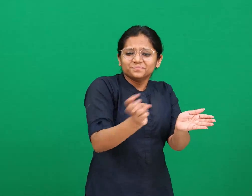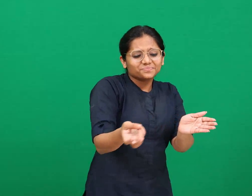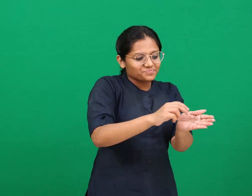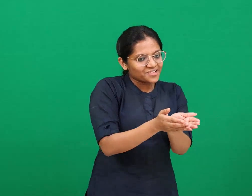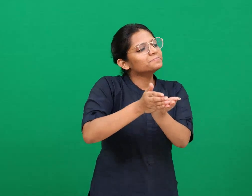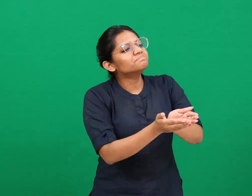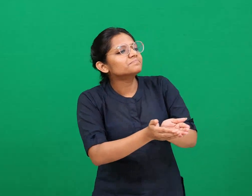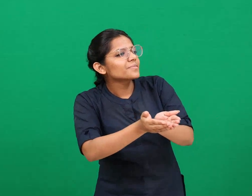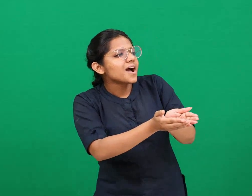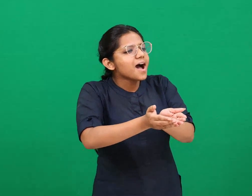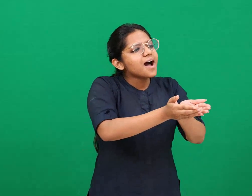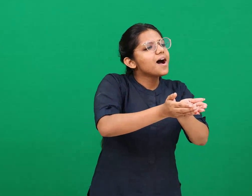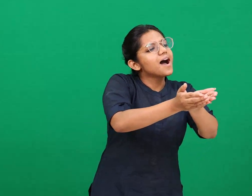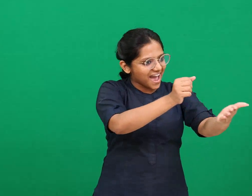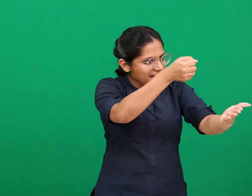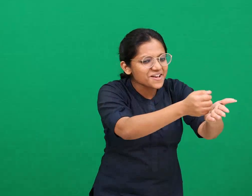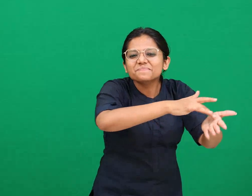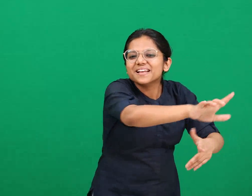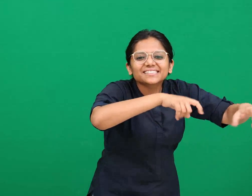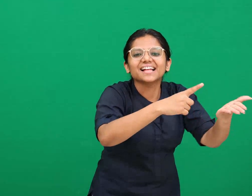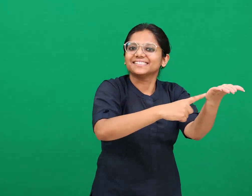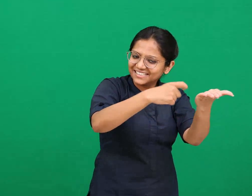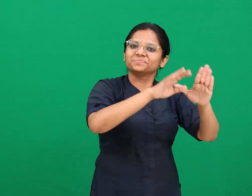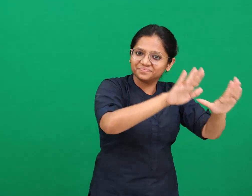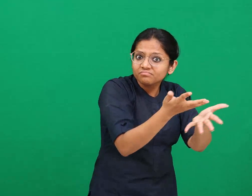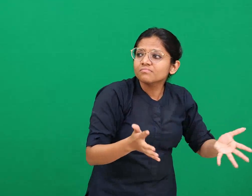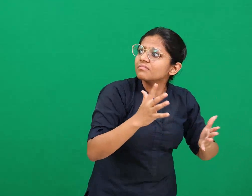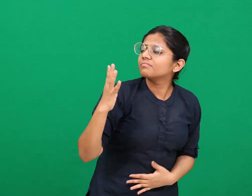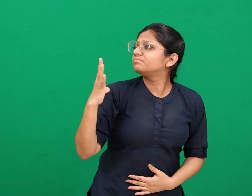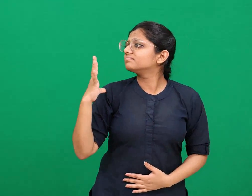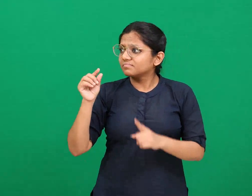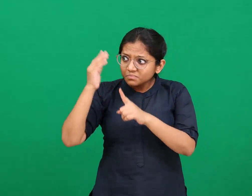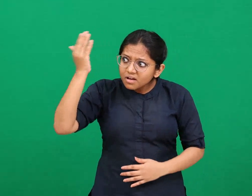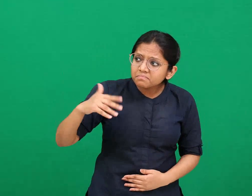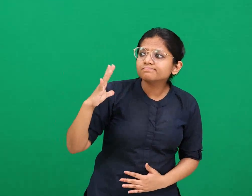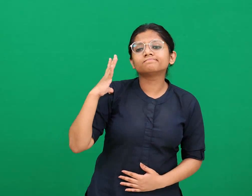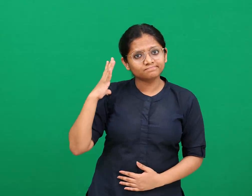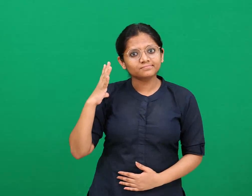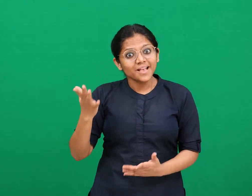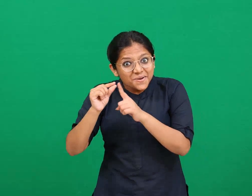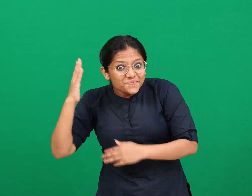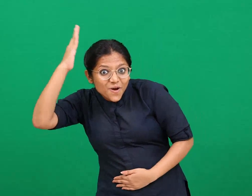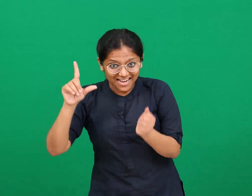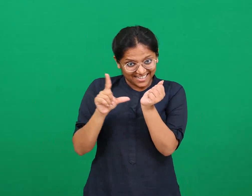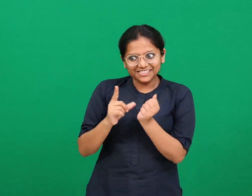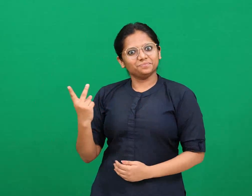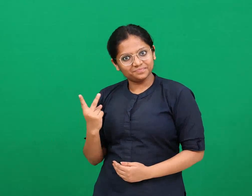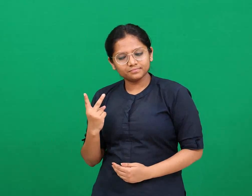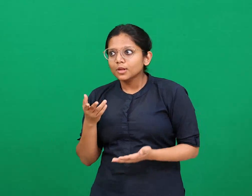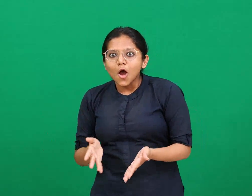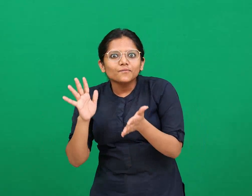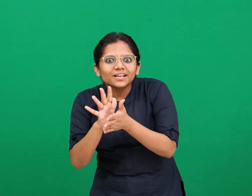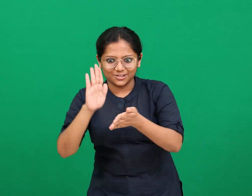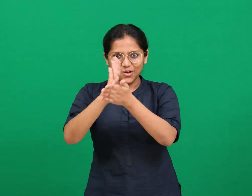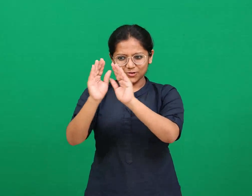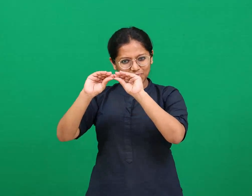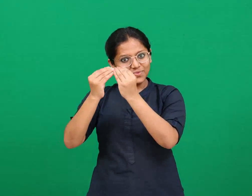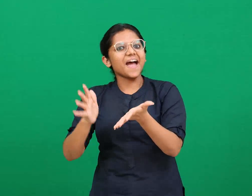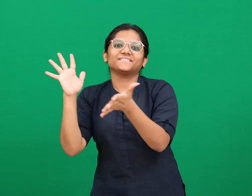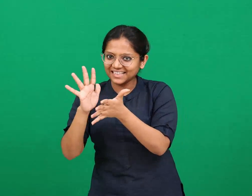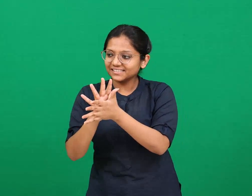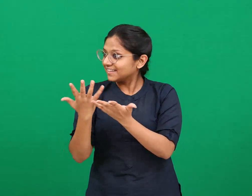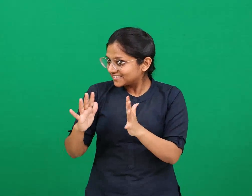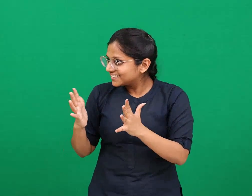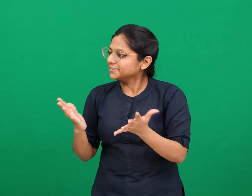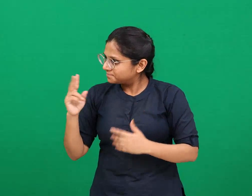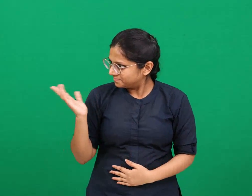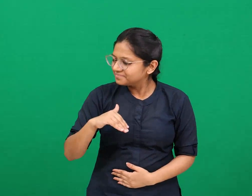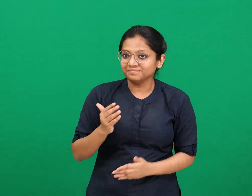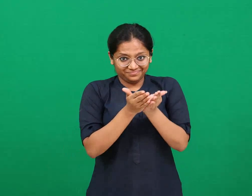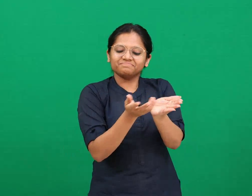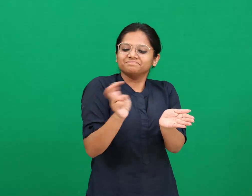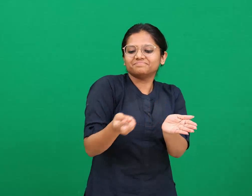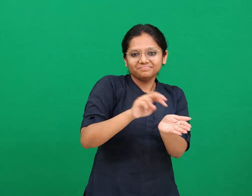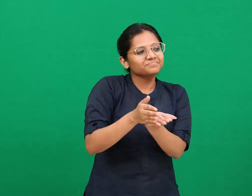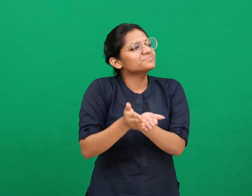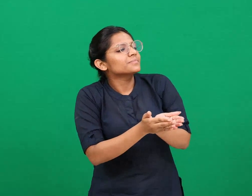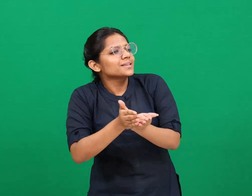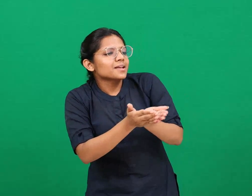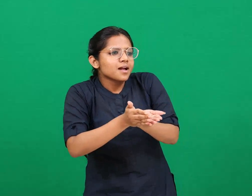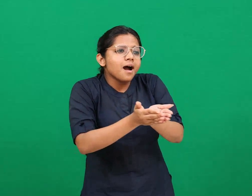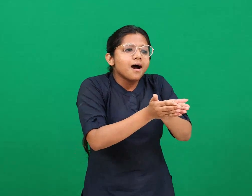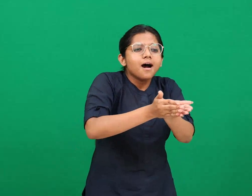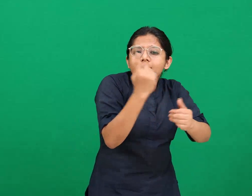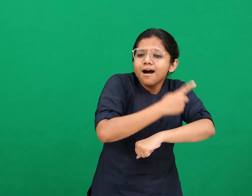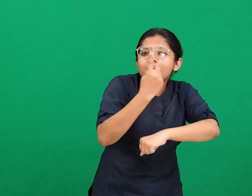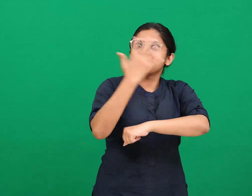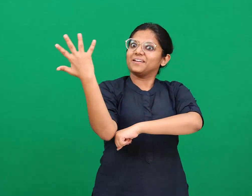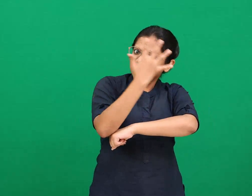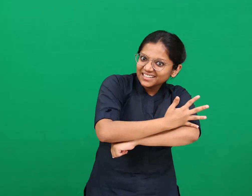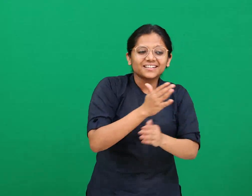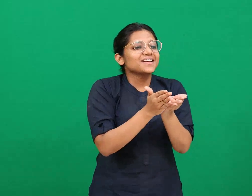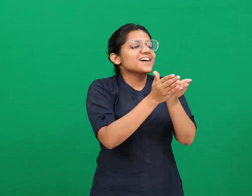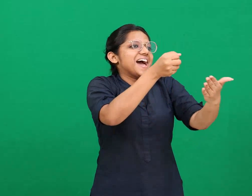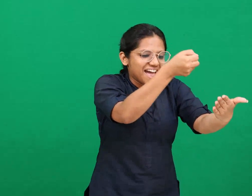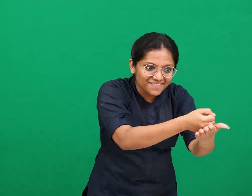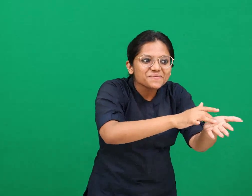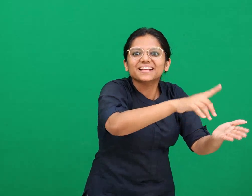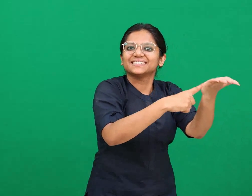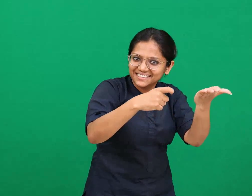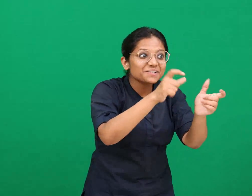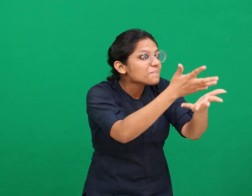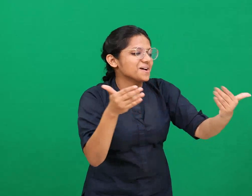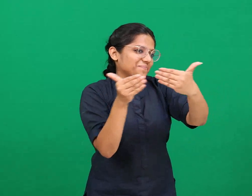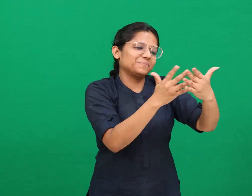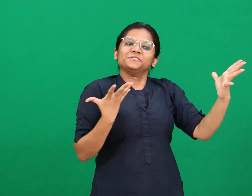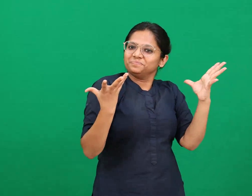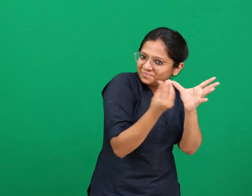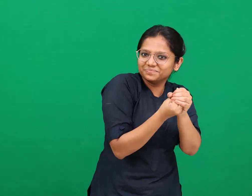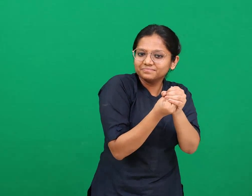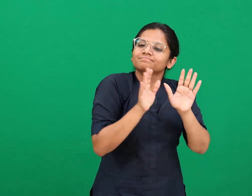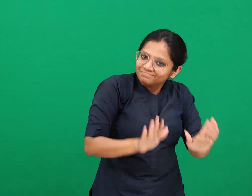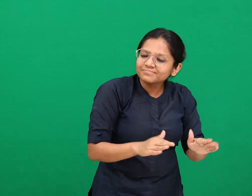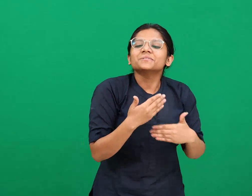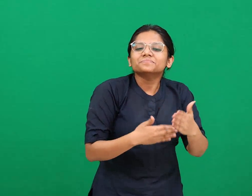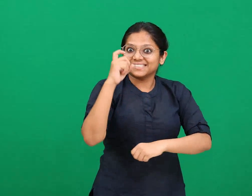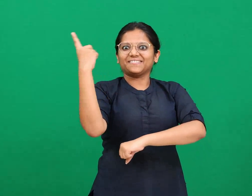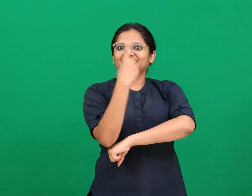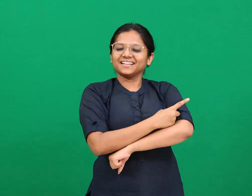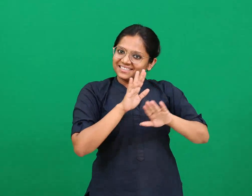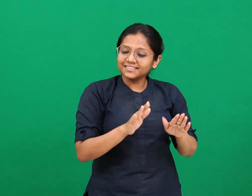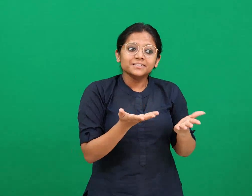And after the Feast of Unleavened Bread, we sailed from Philippi, and five days later we rejoined them in Troas, where we stayed seven days.